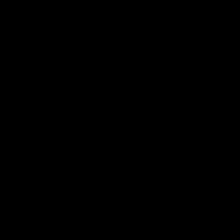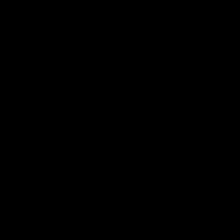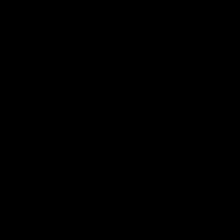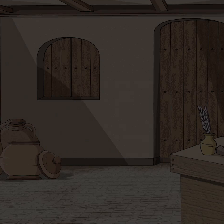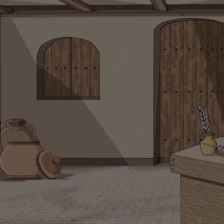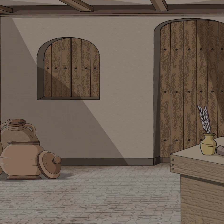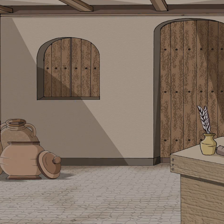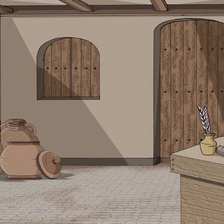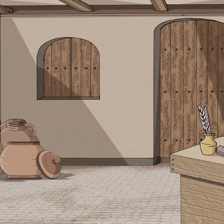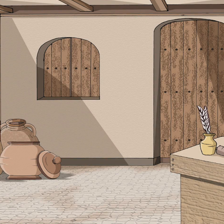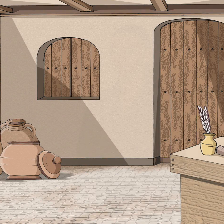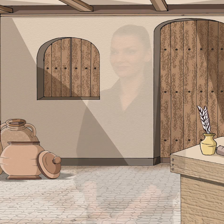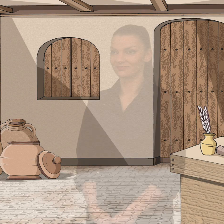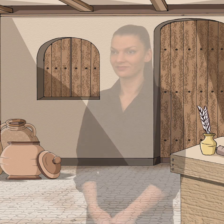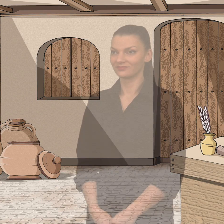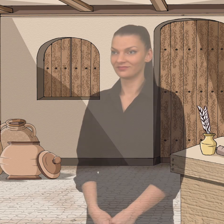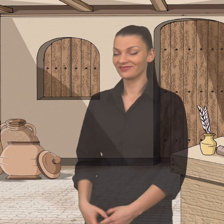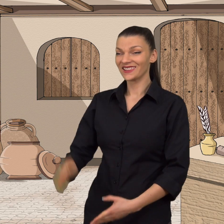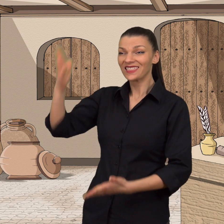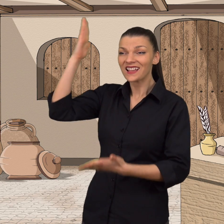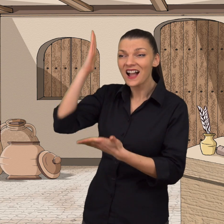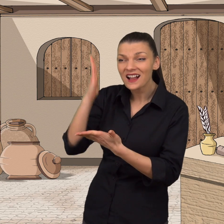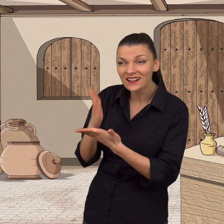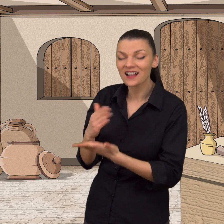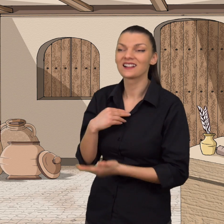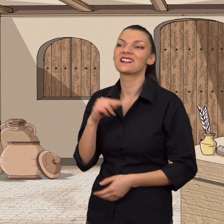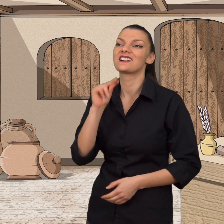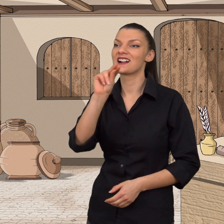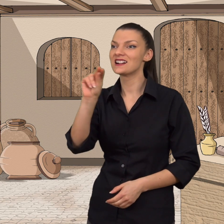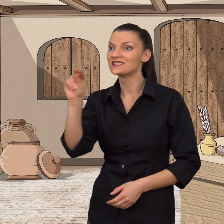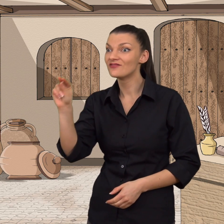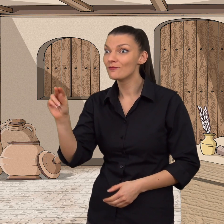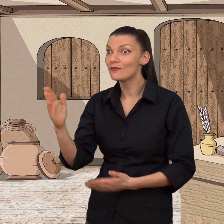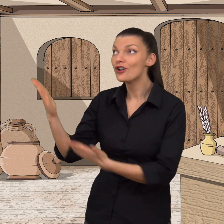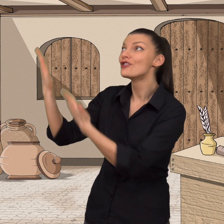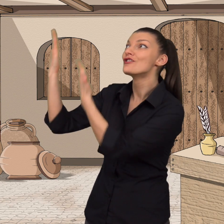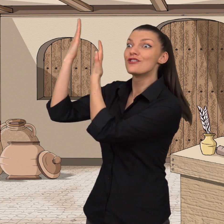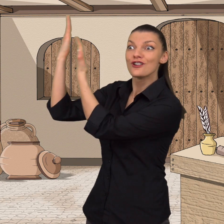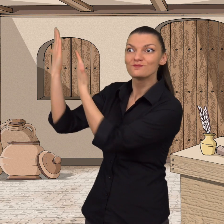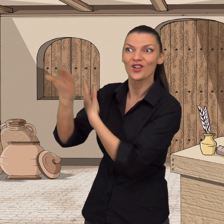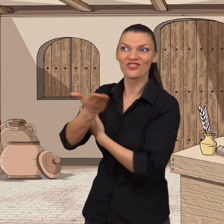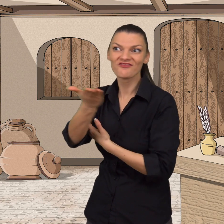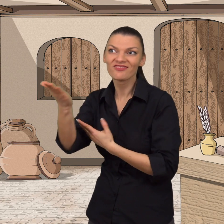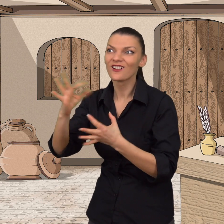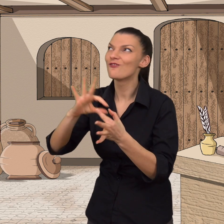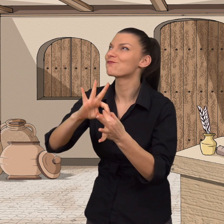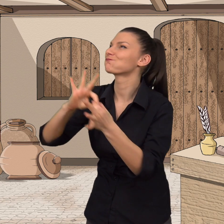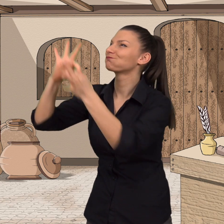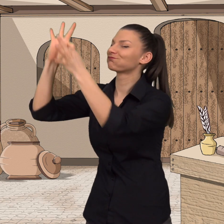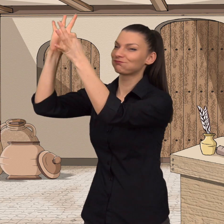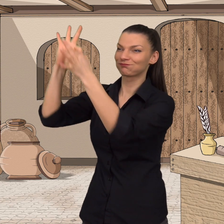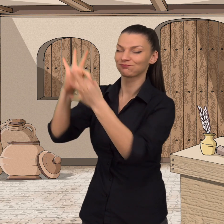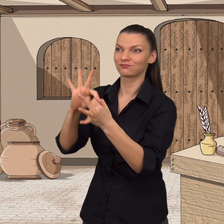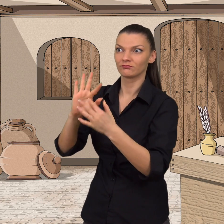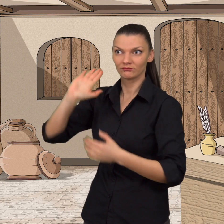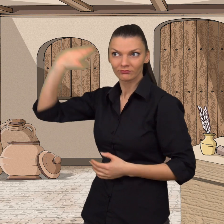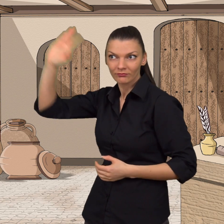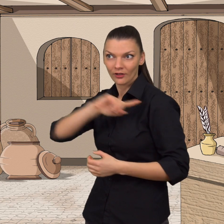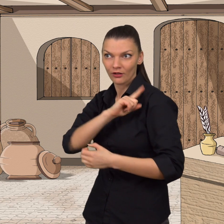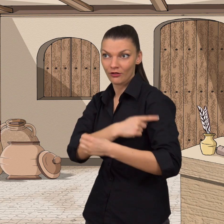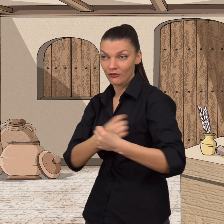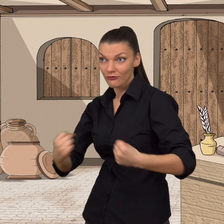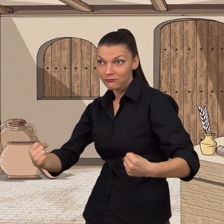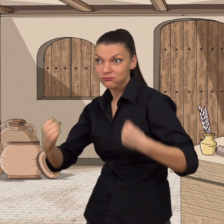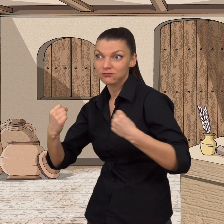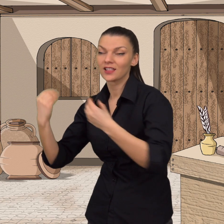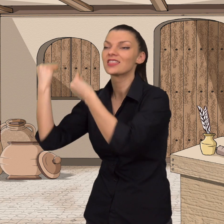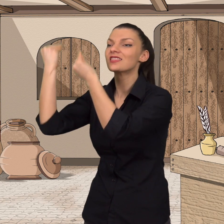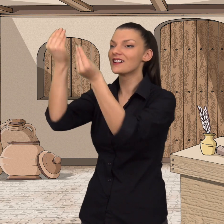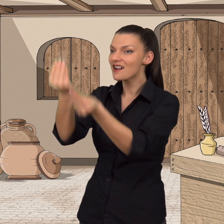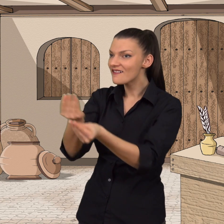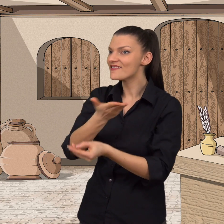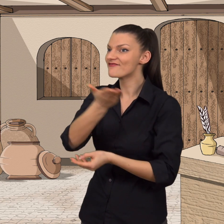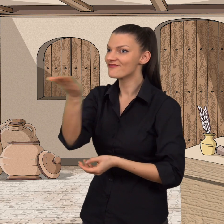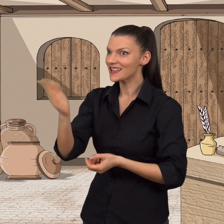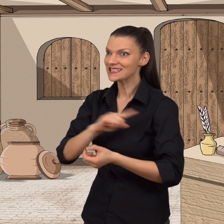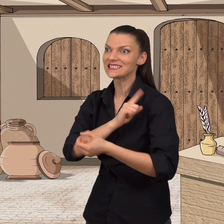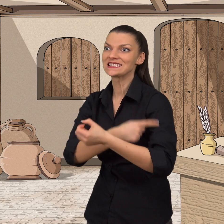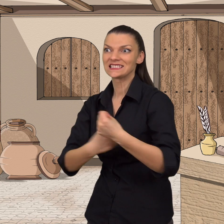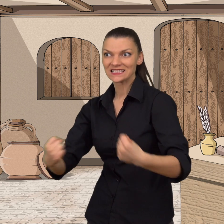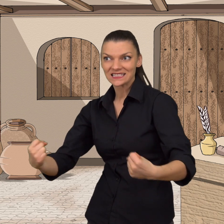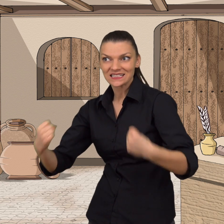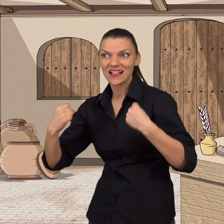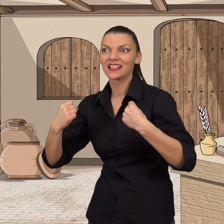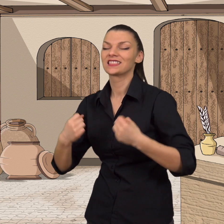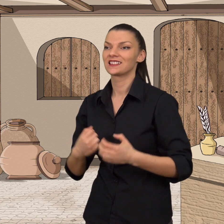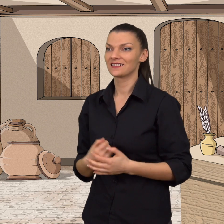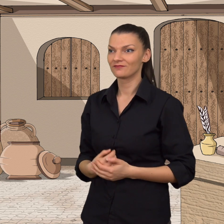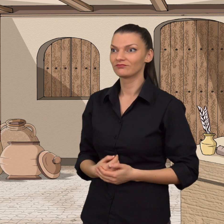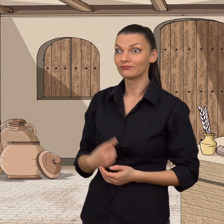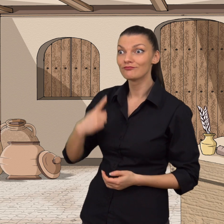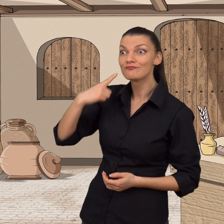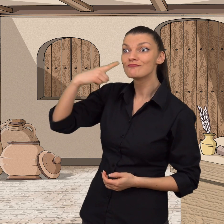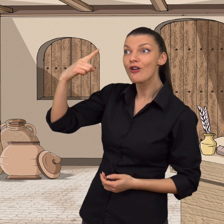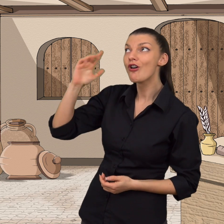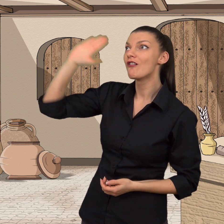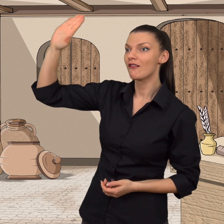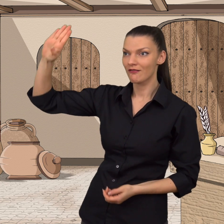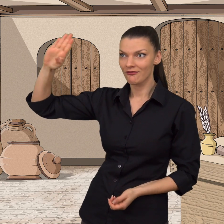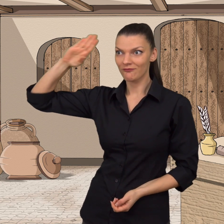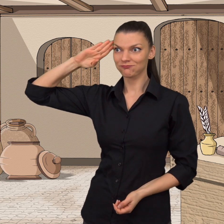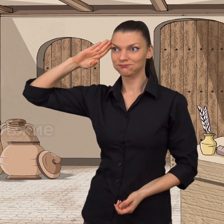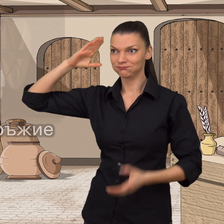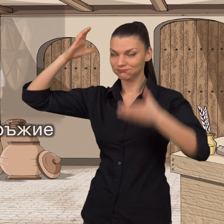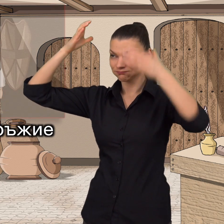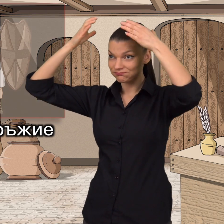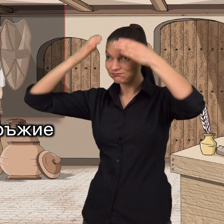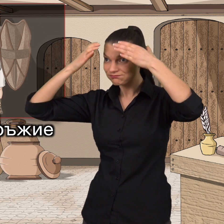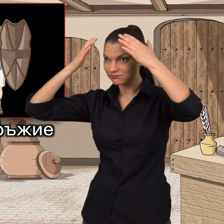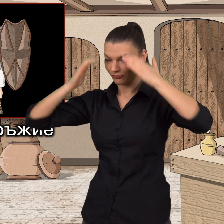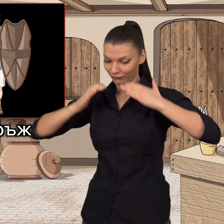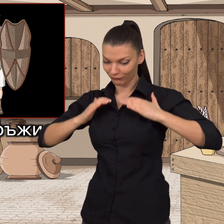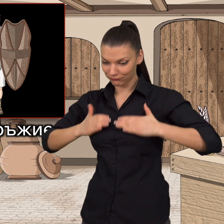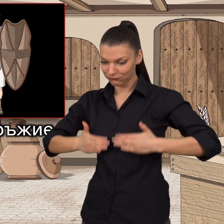Finally, be strong in the Lord and in His mighty power.